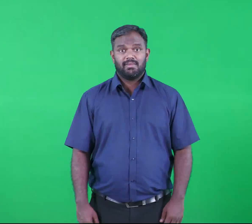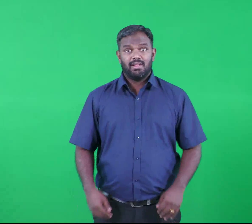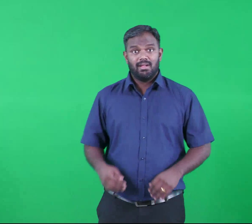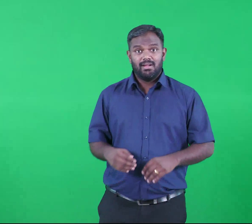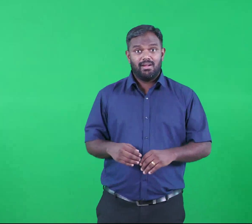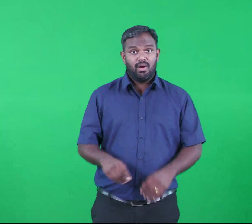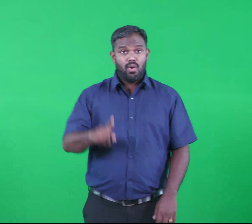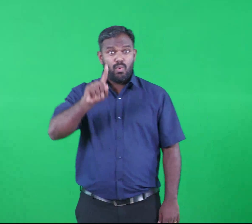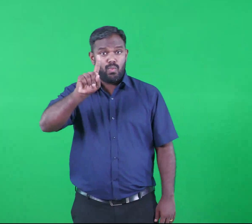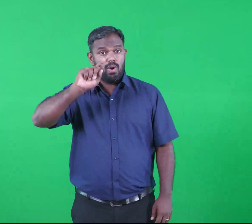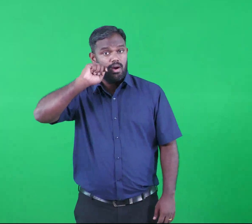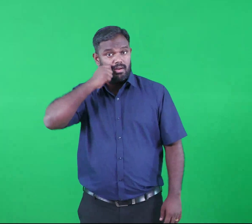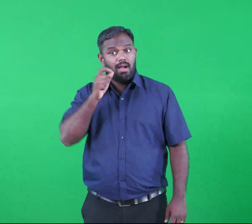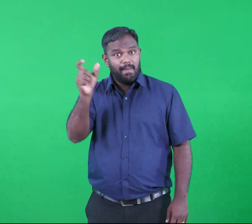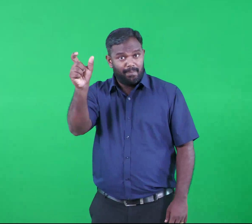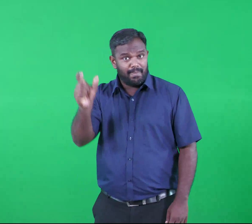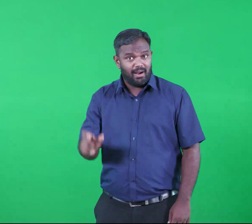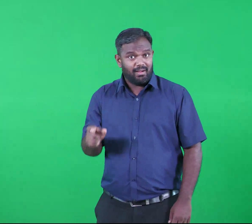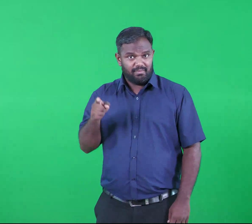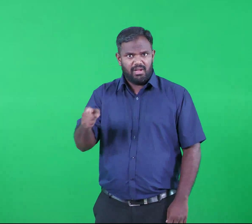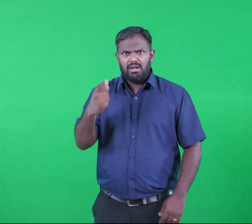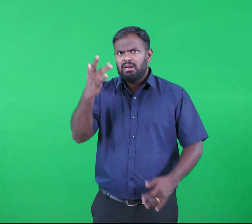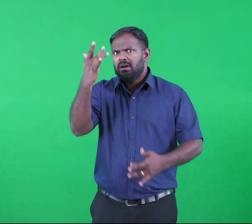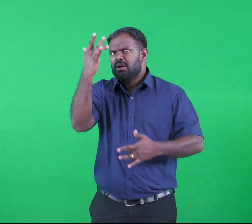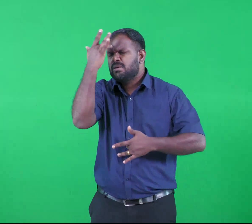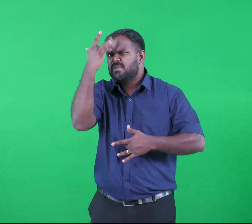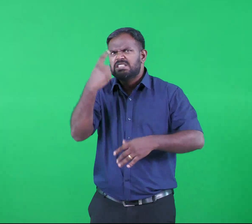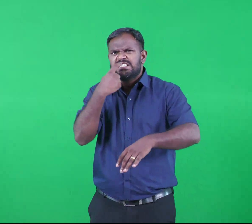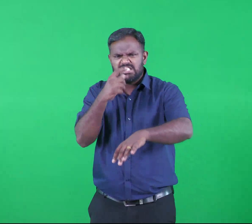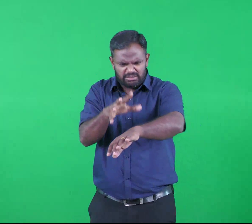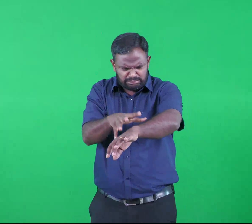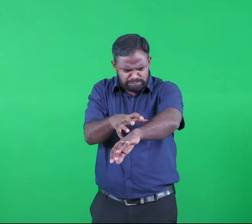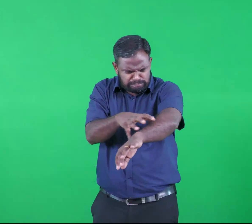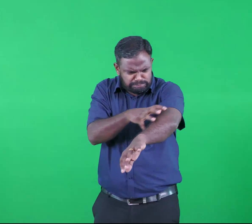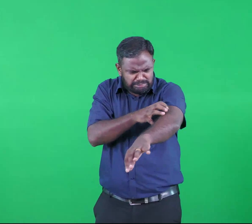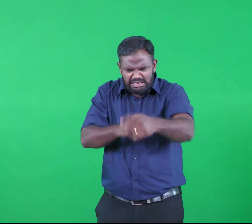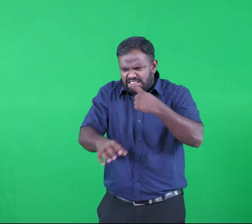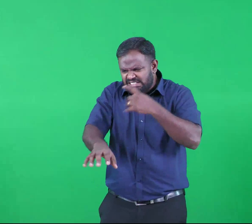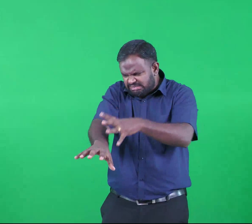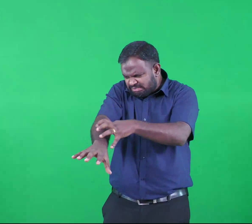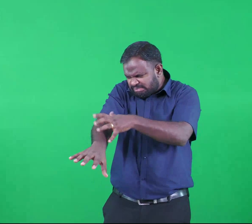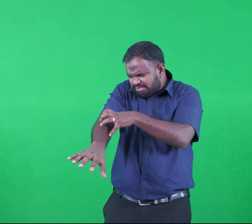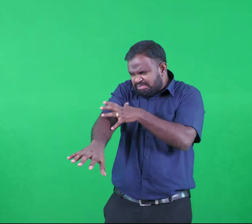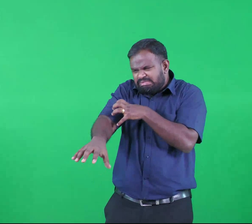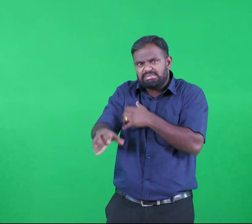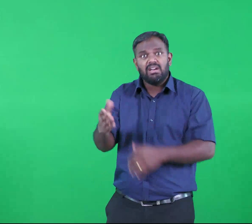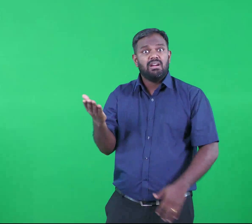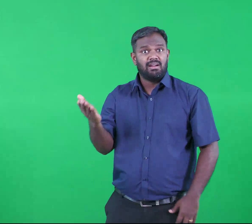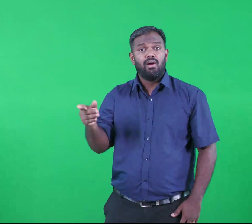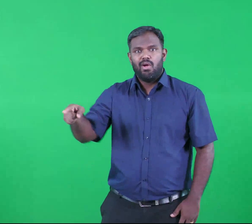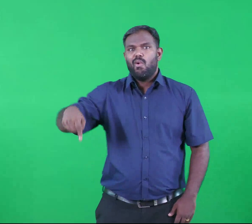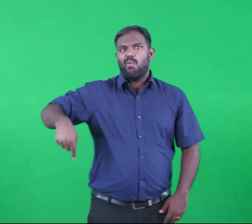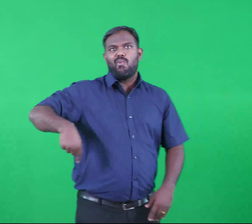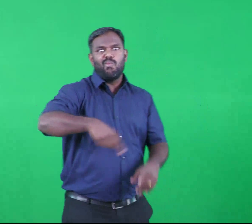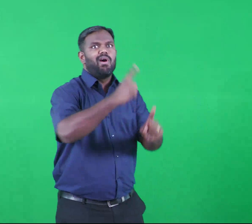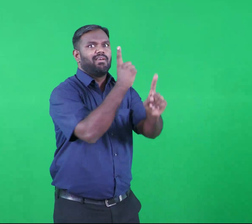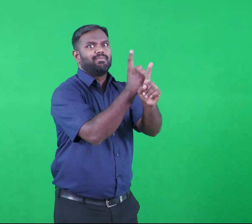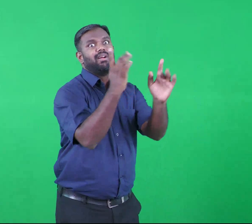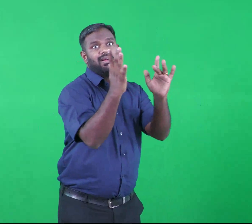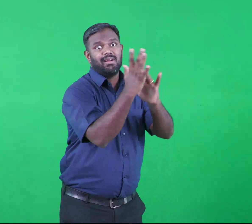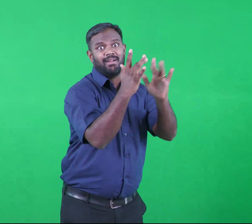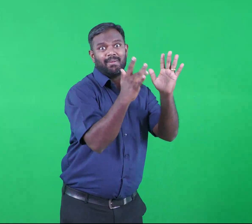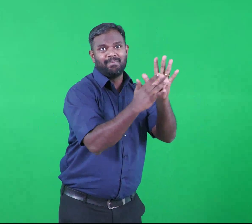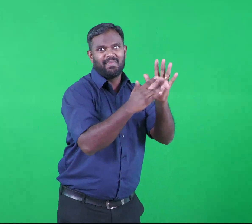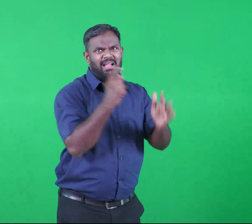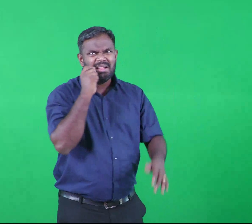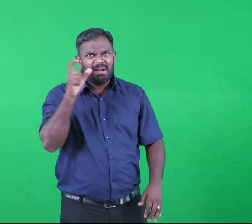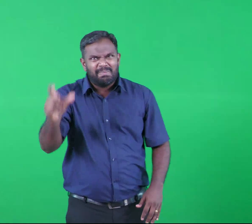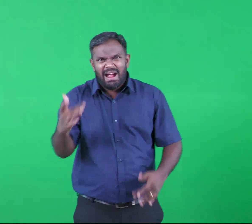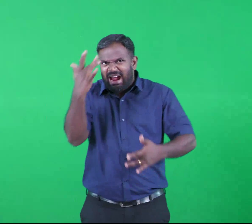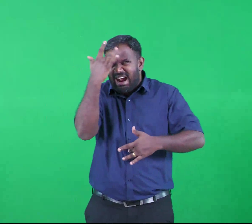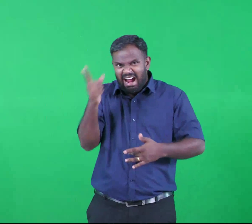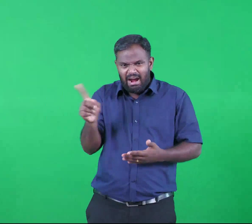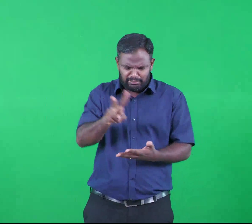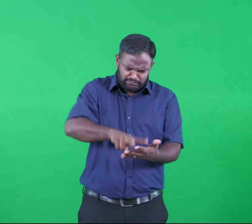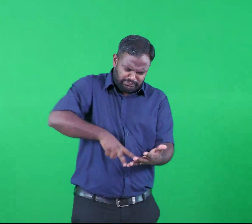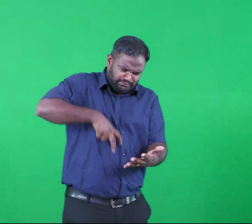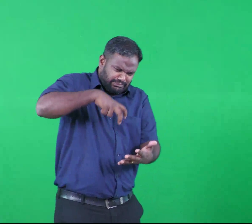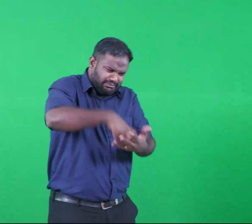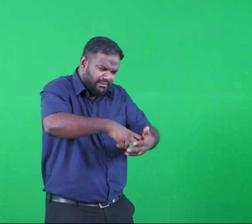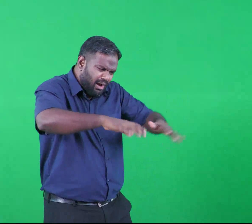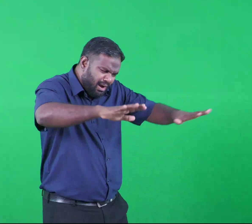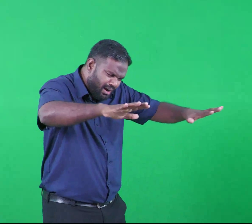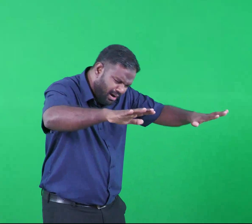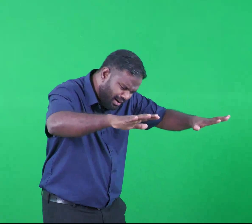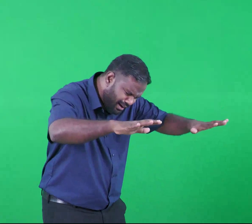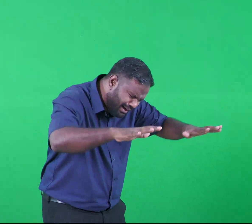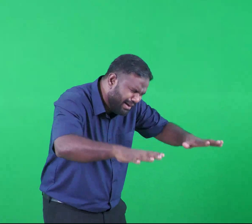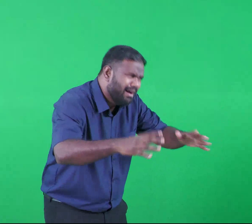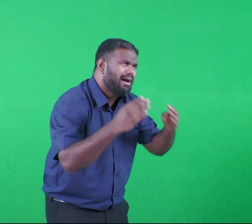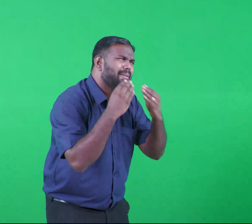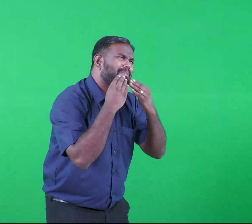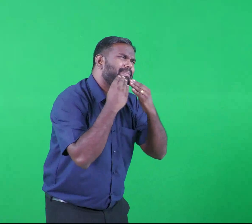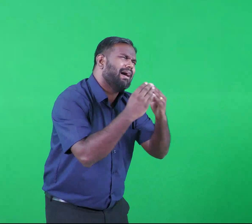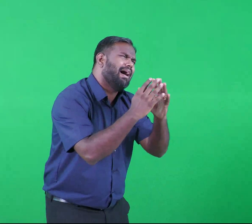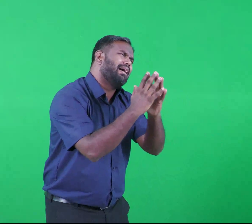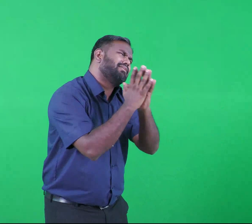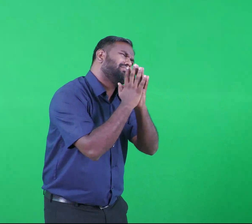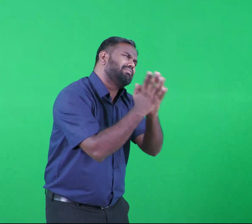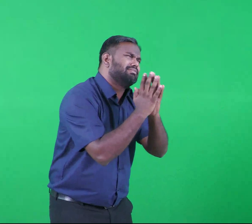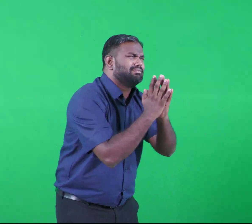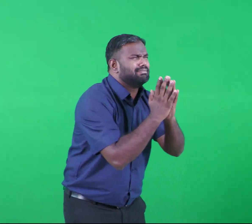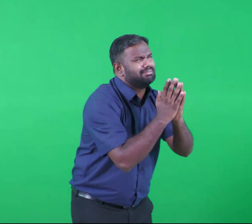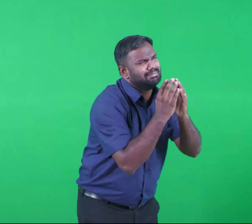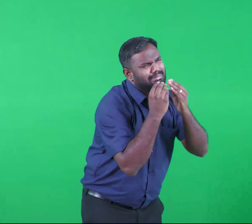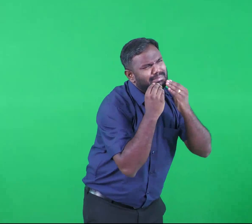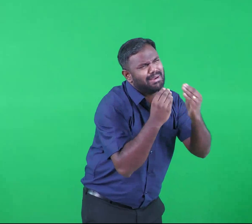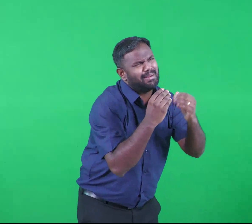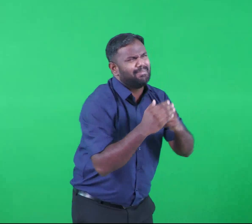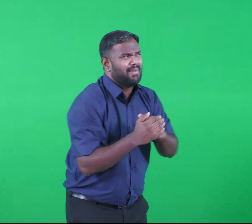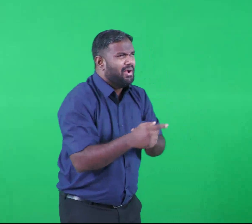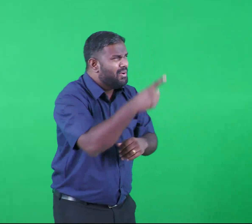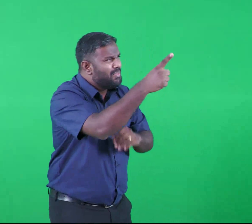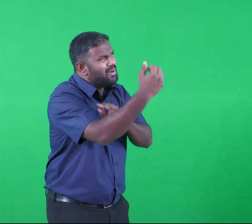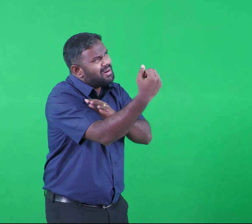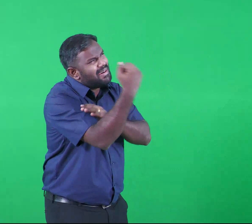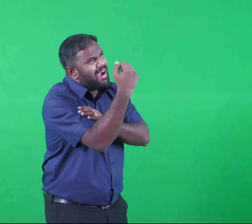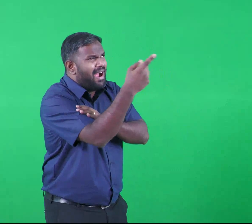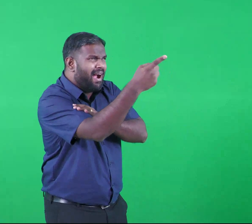Then a leper came to Jesus, begging on his knees: "If You are willing, You can make me clean."